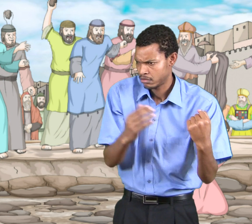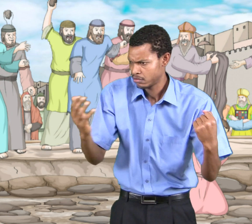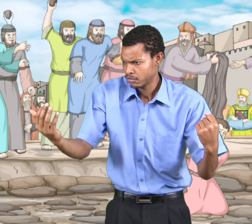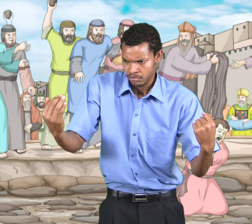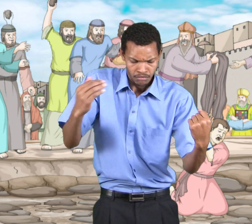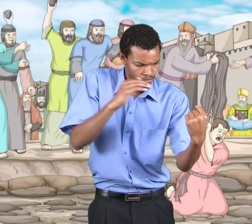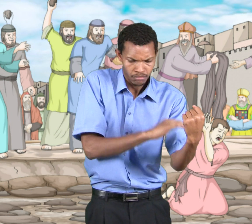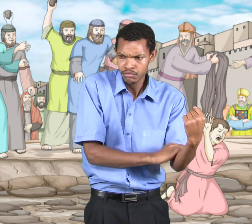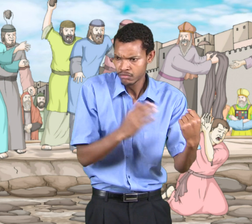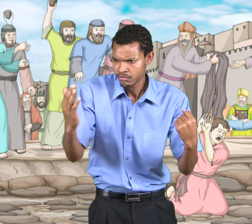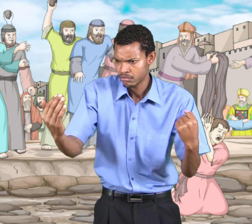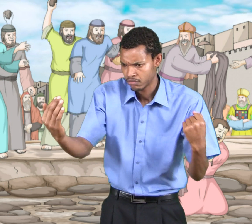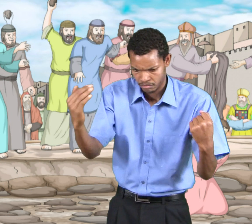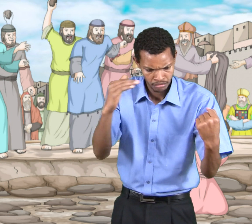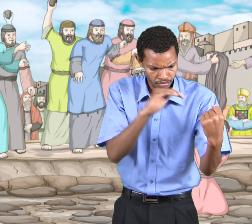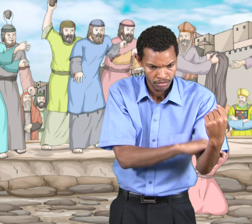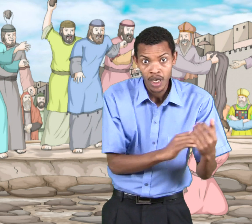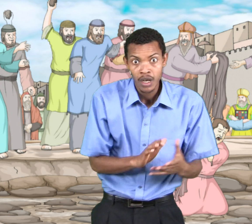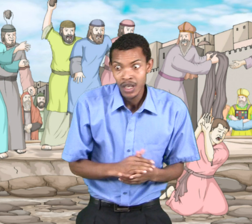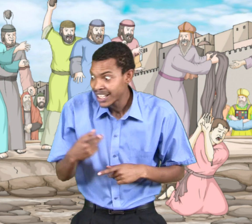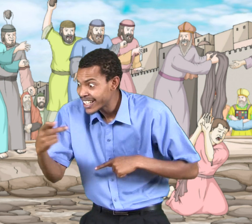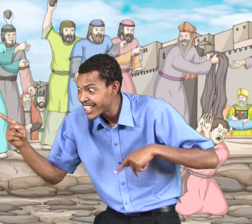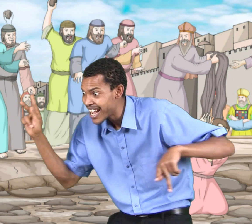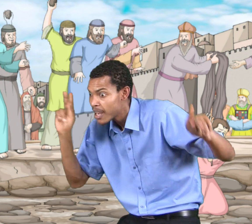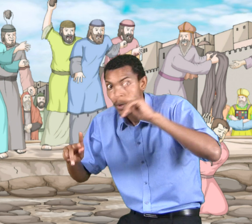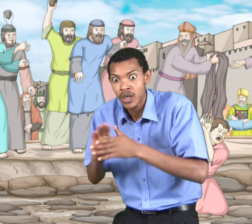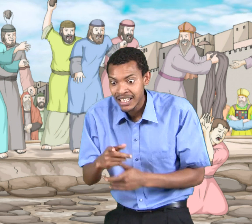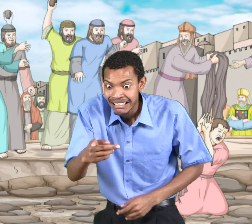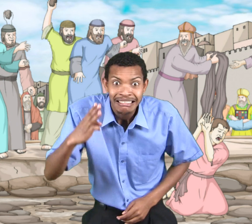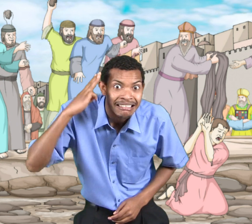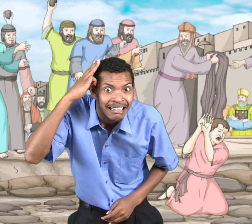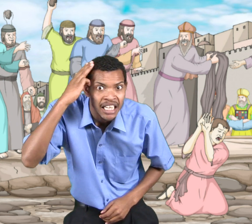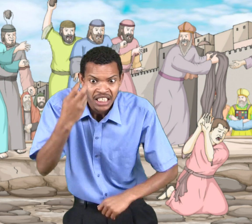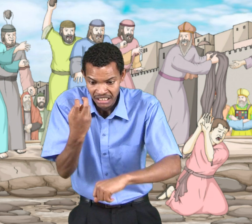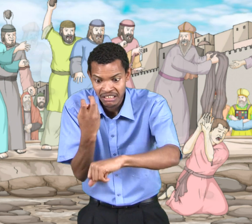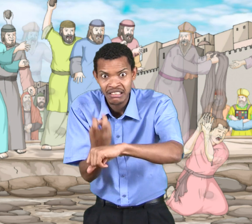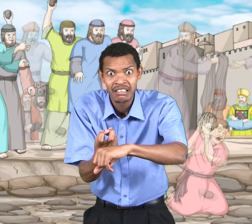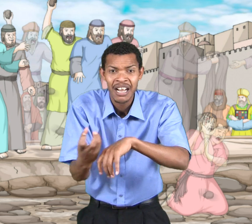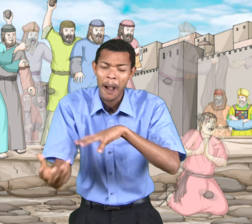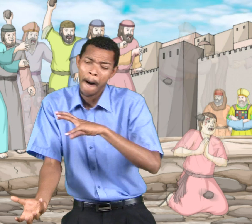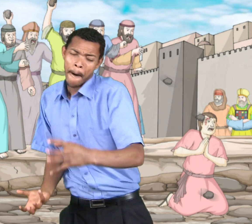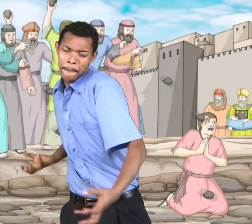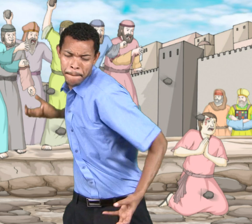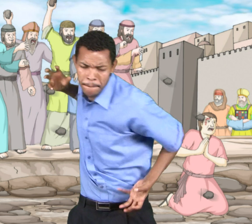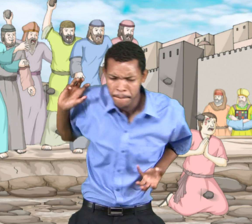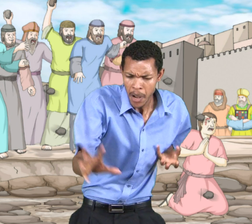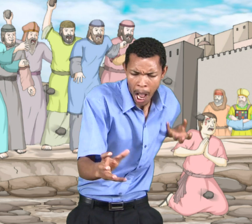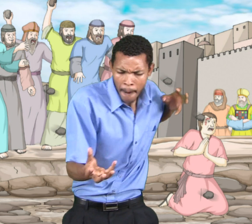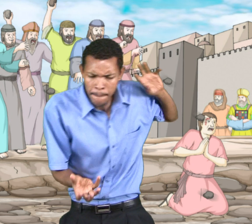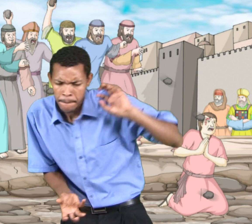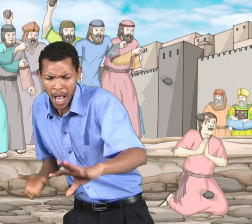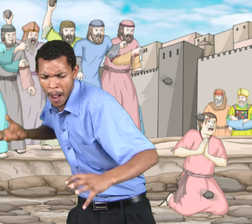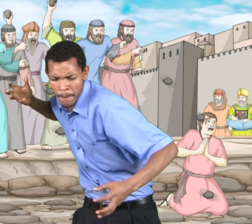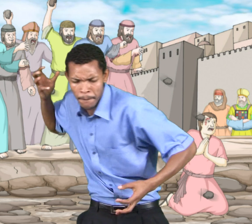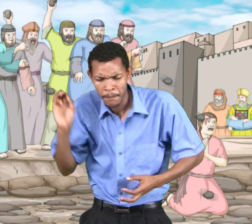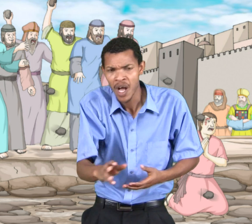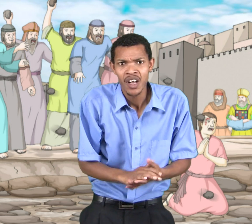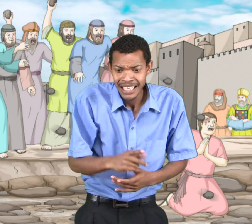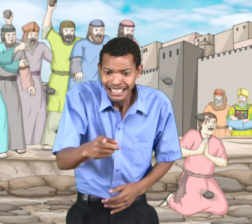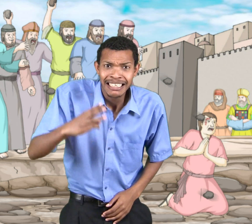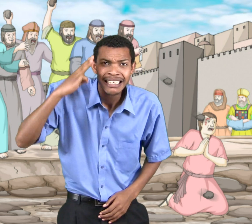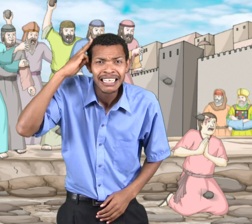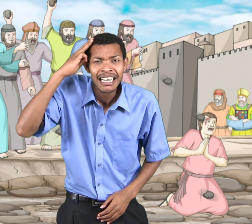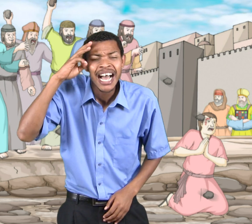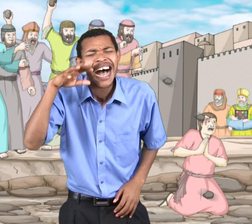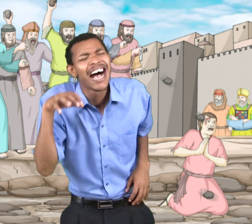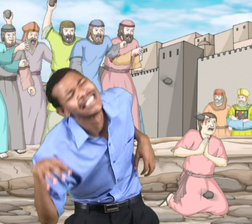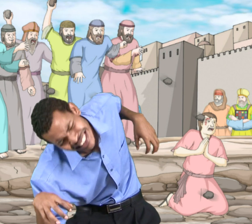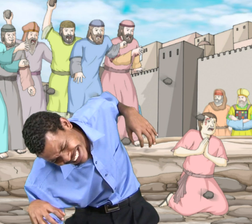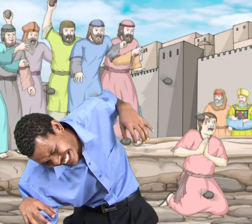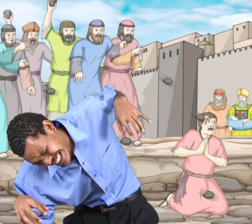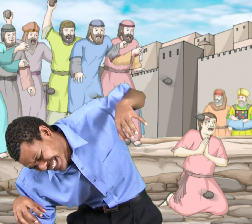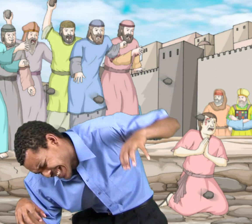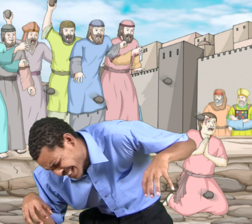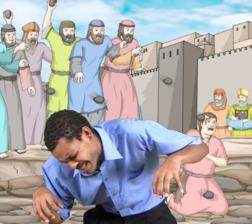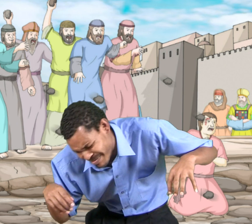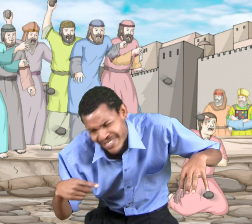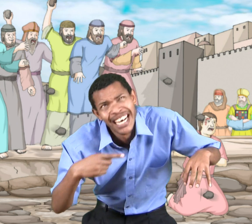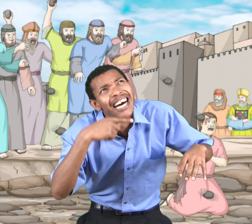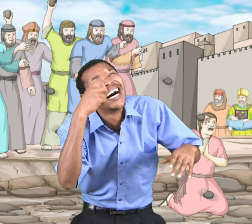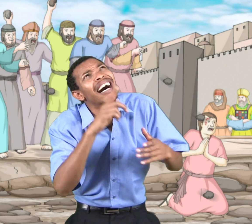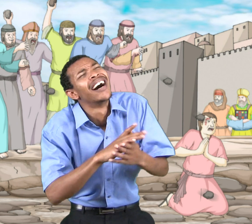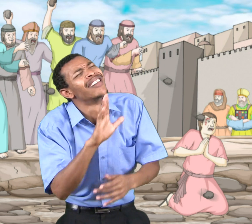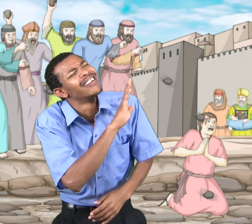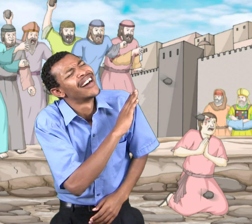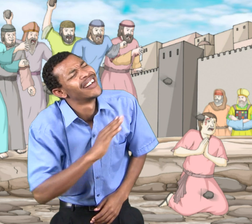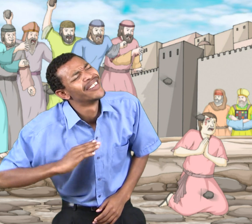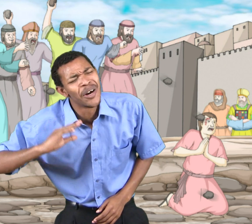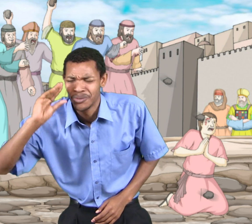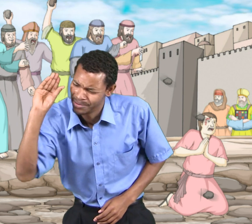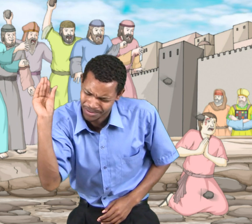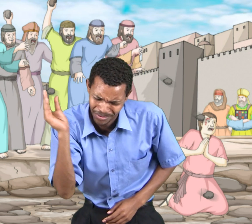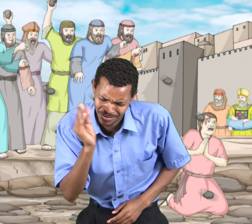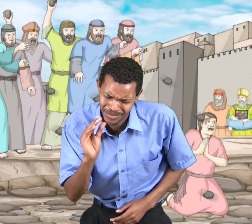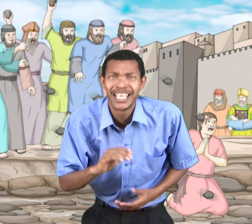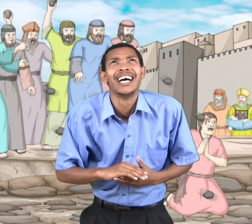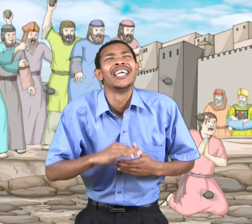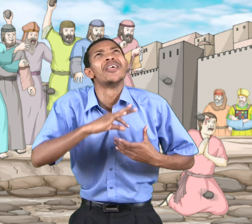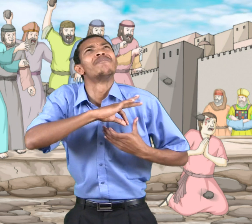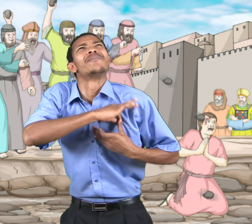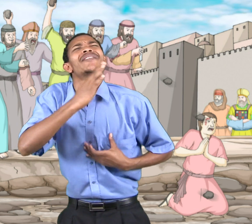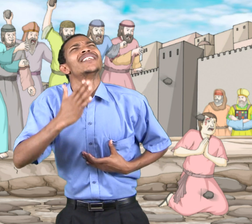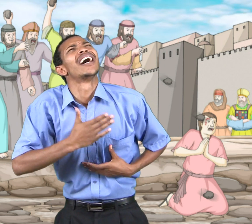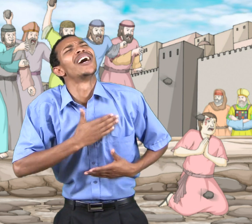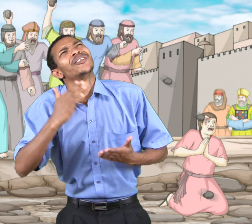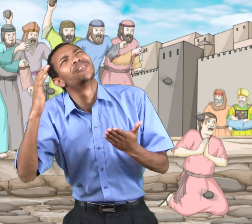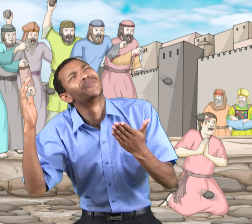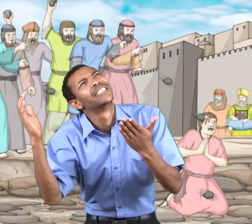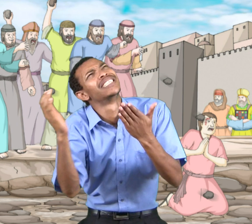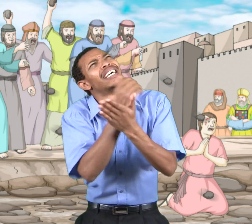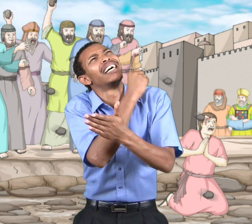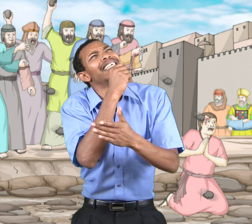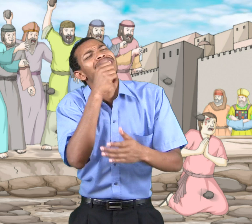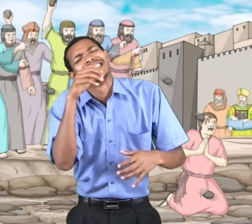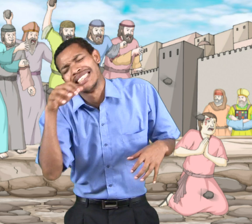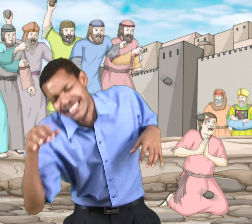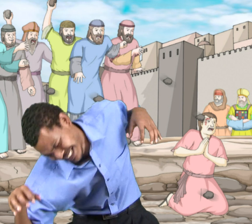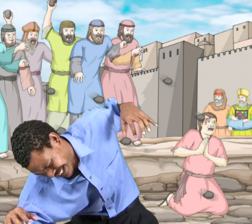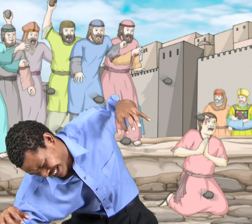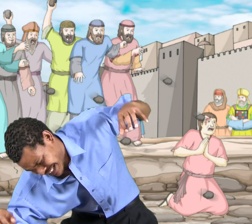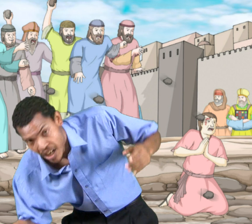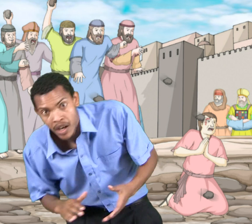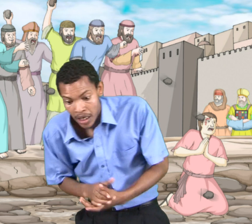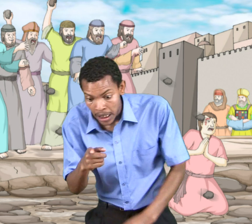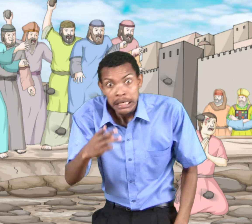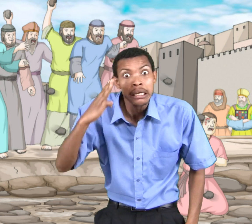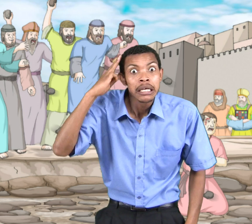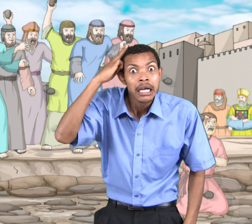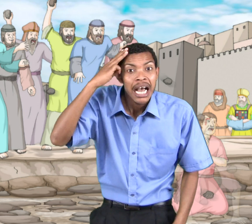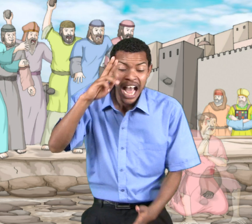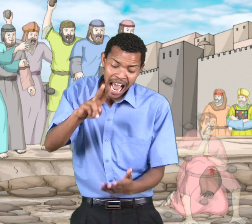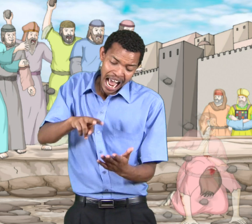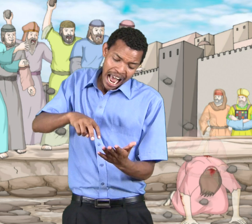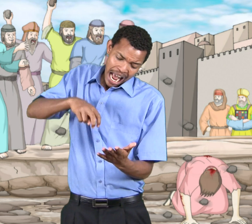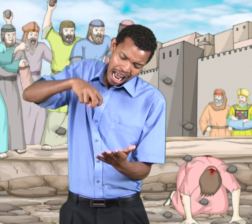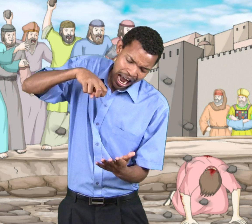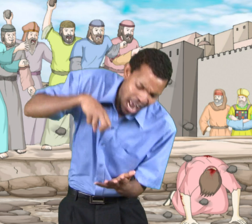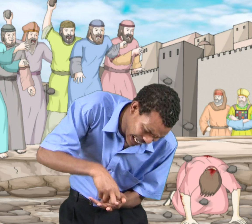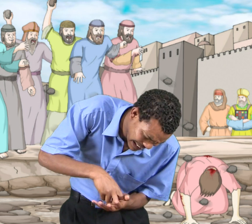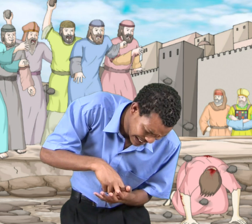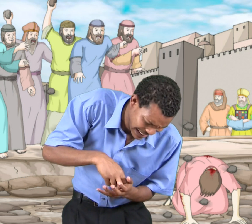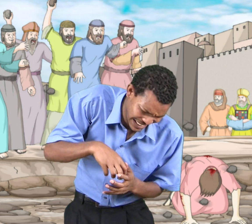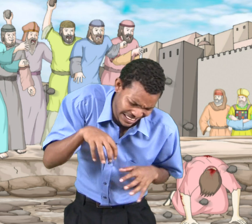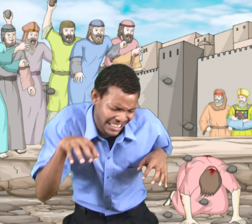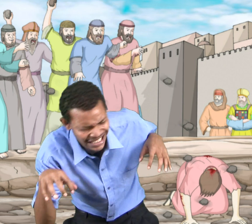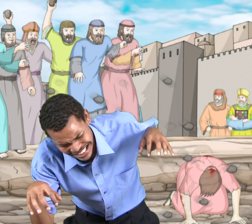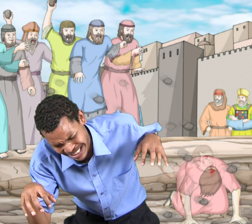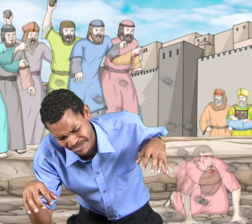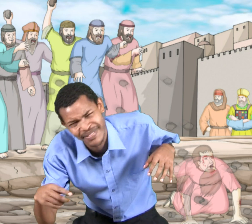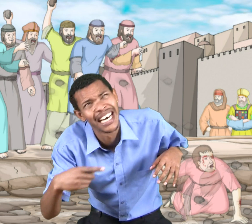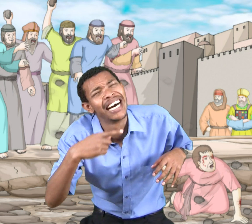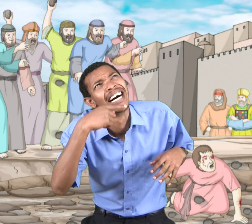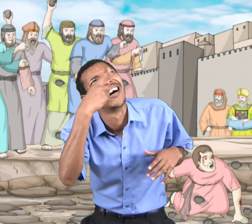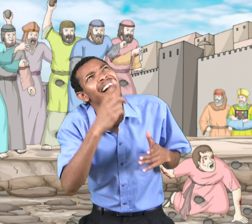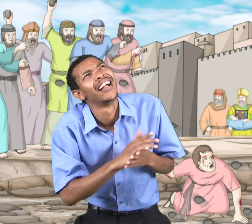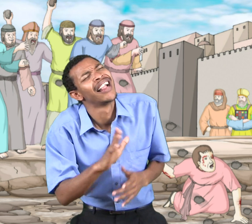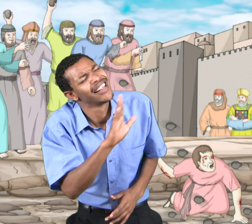While they were stoning him, Stephen appealed, “Lord Jesus, receive my spirit.”